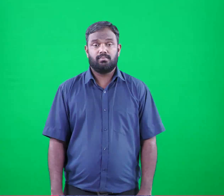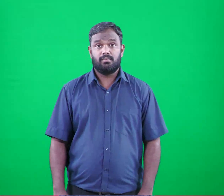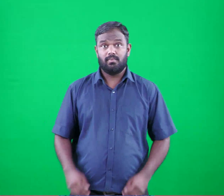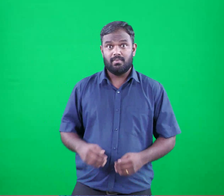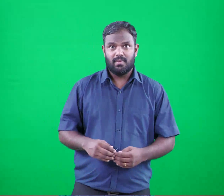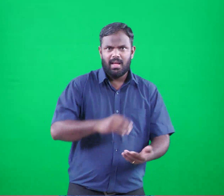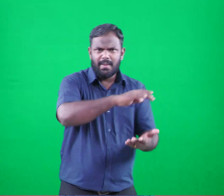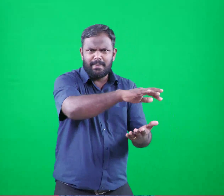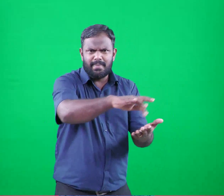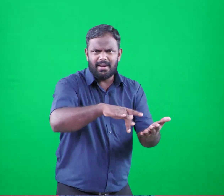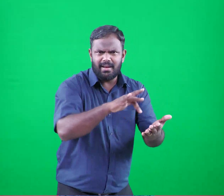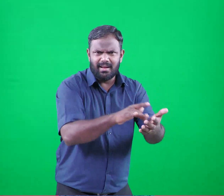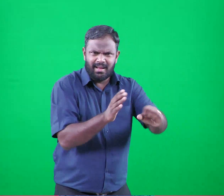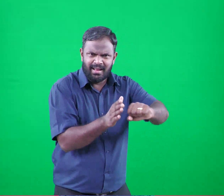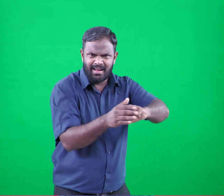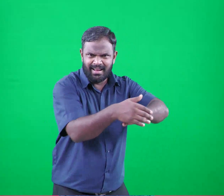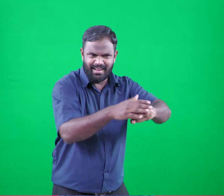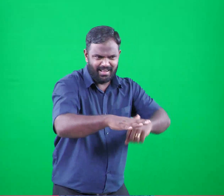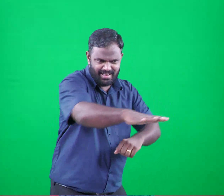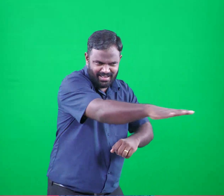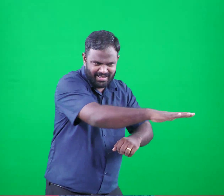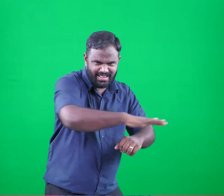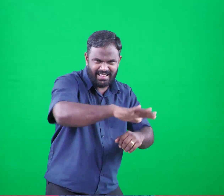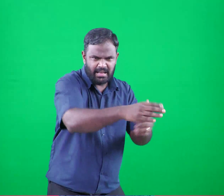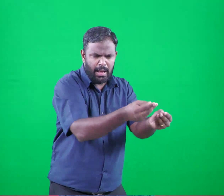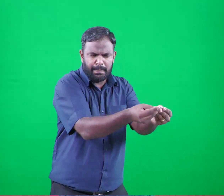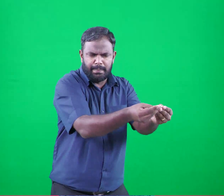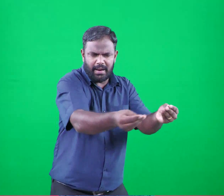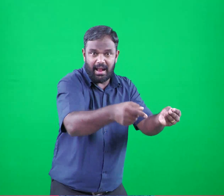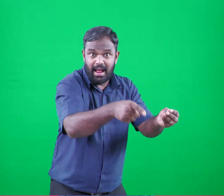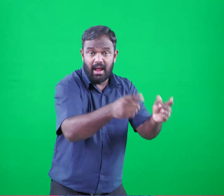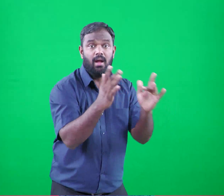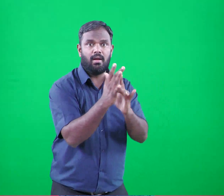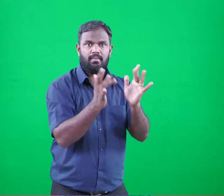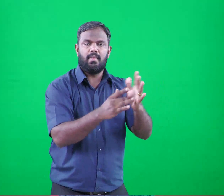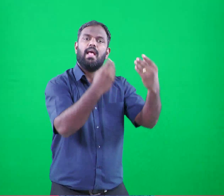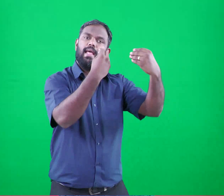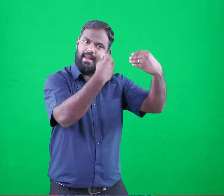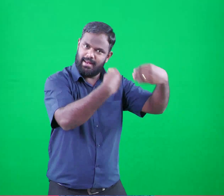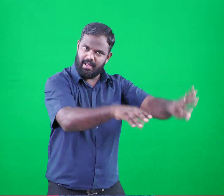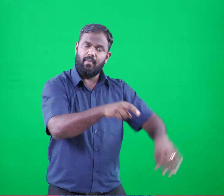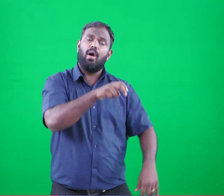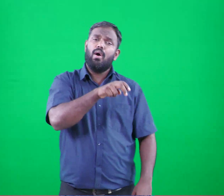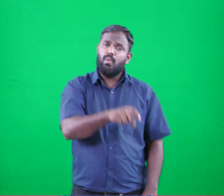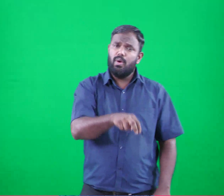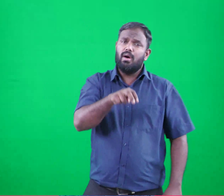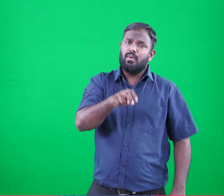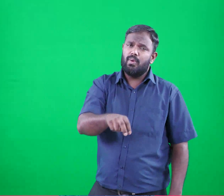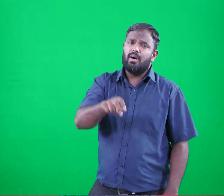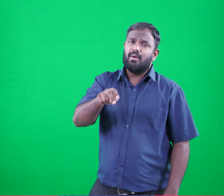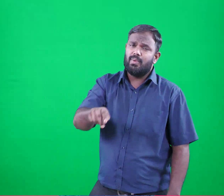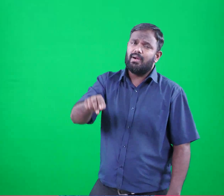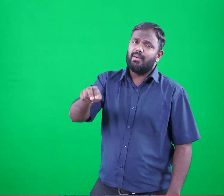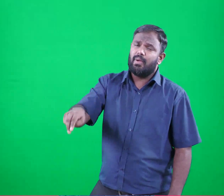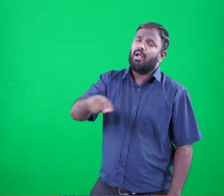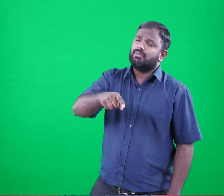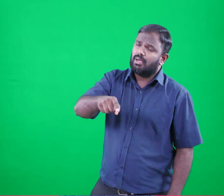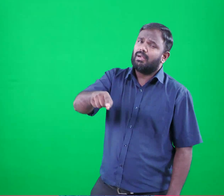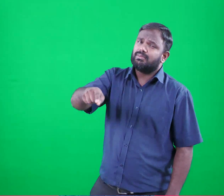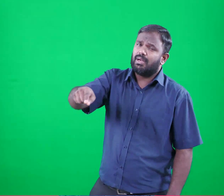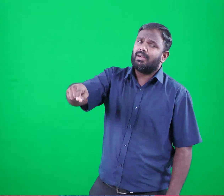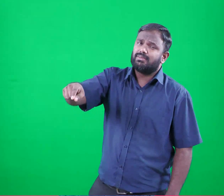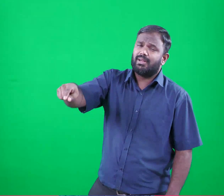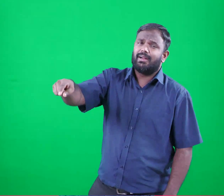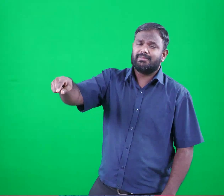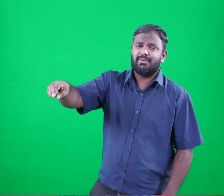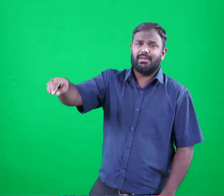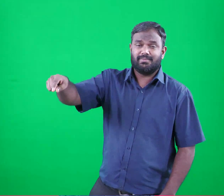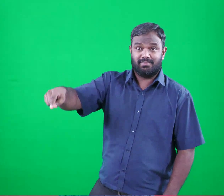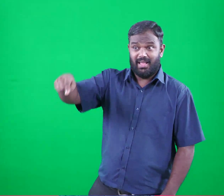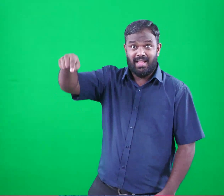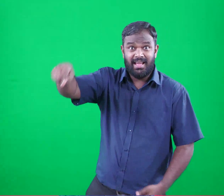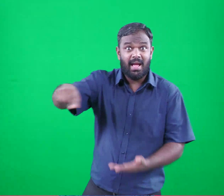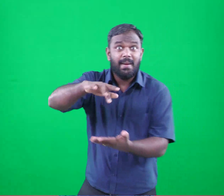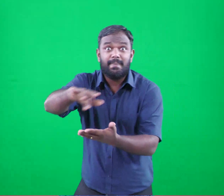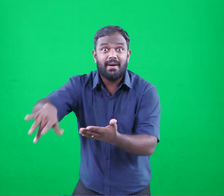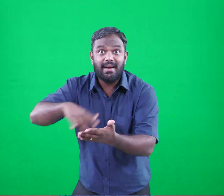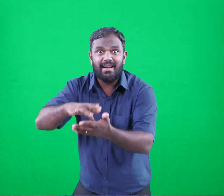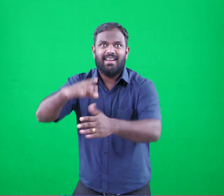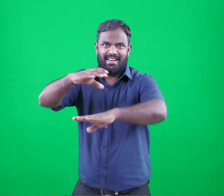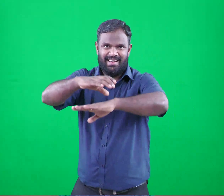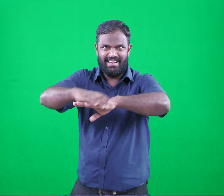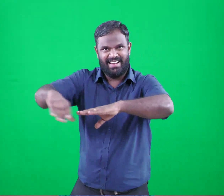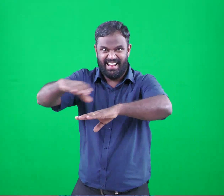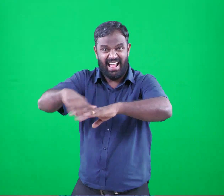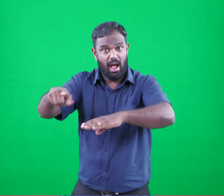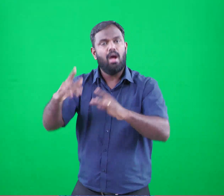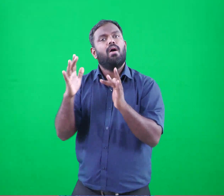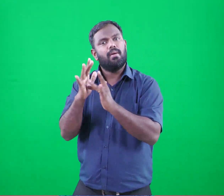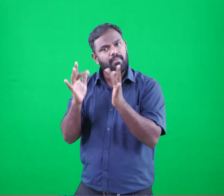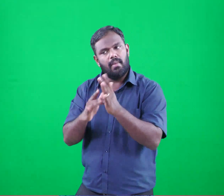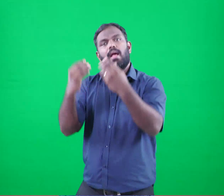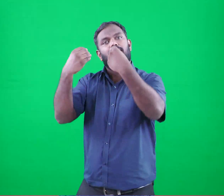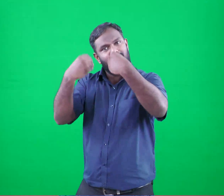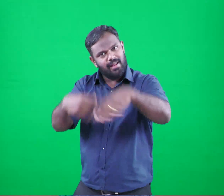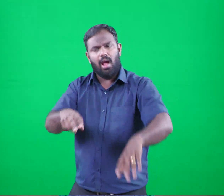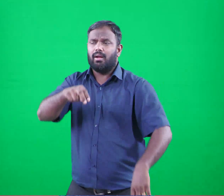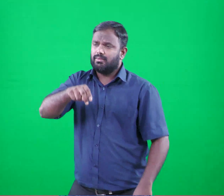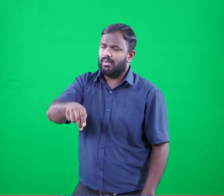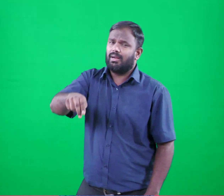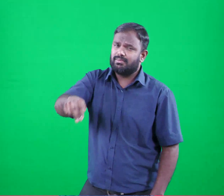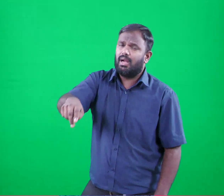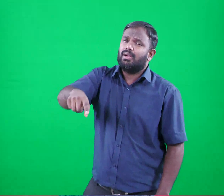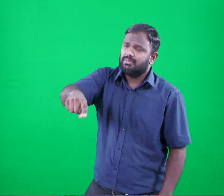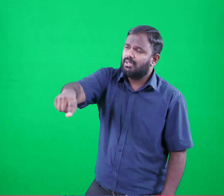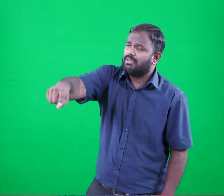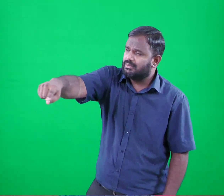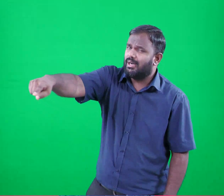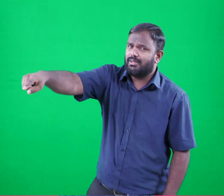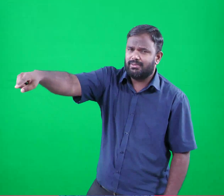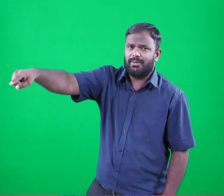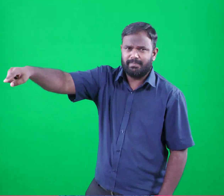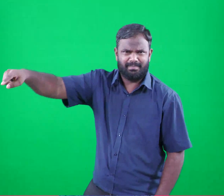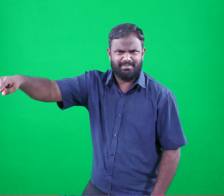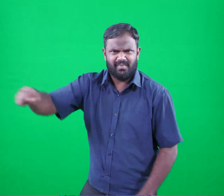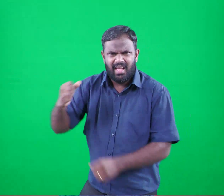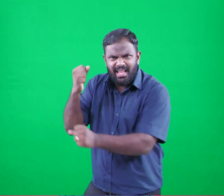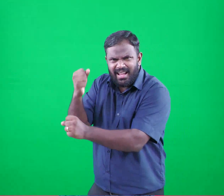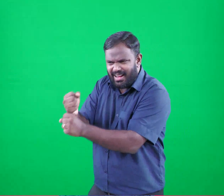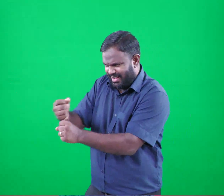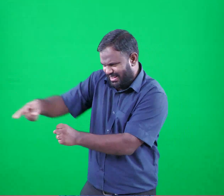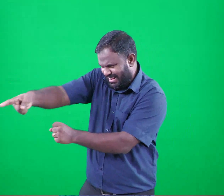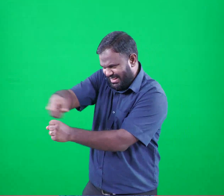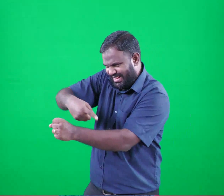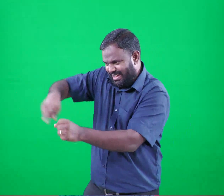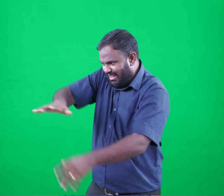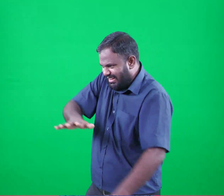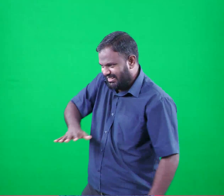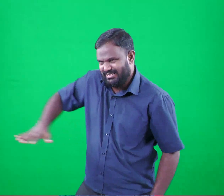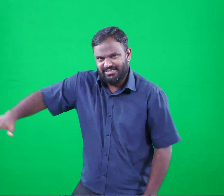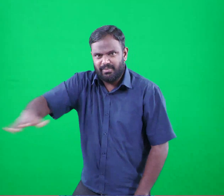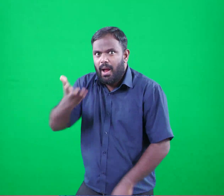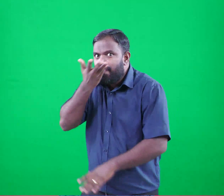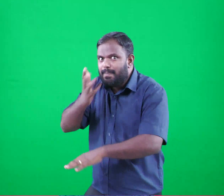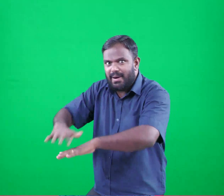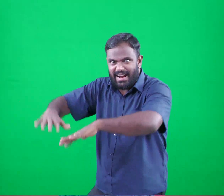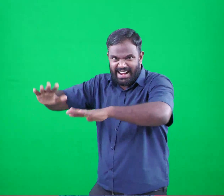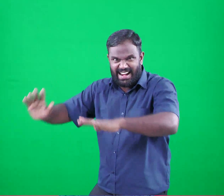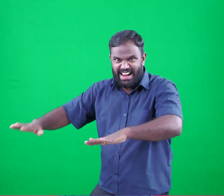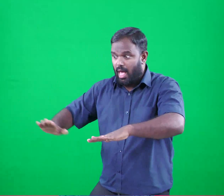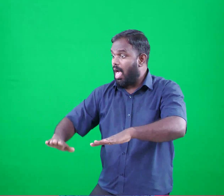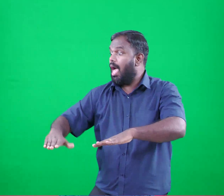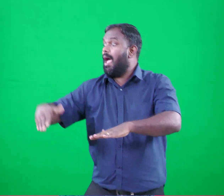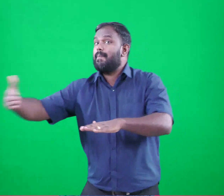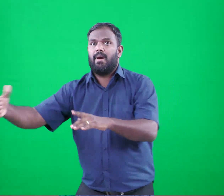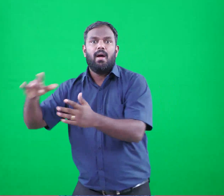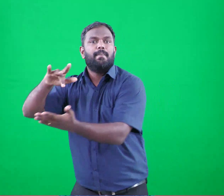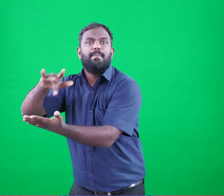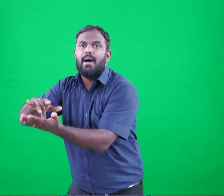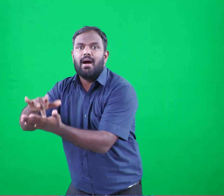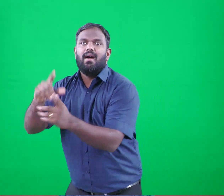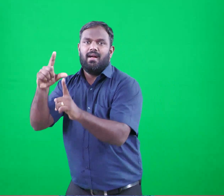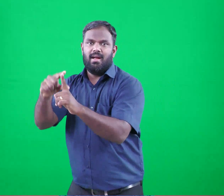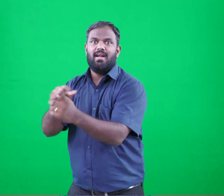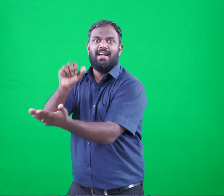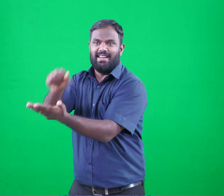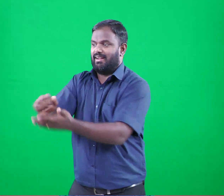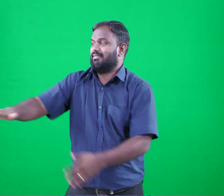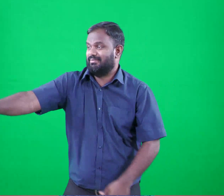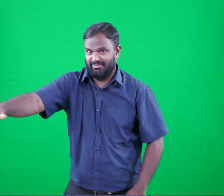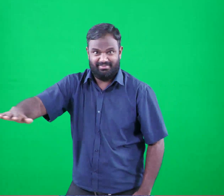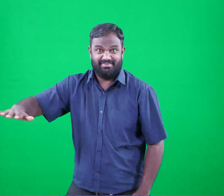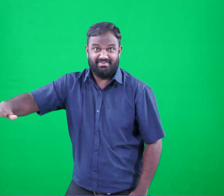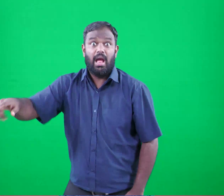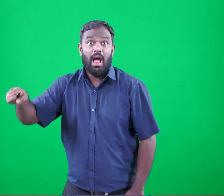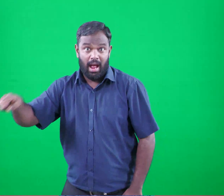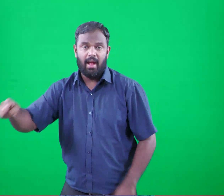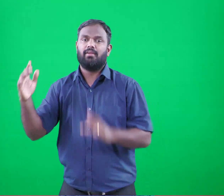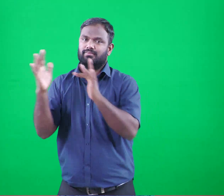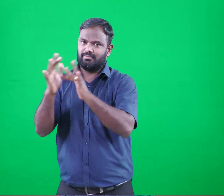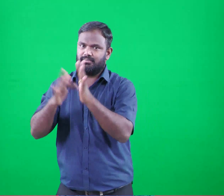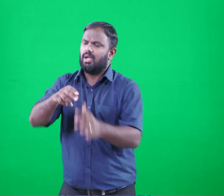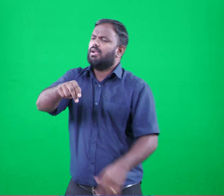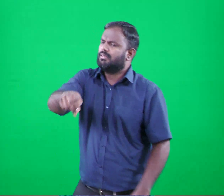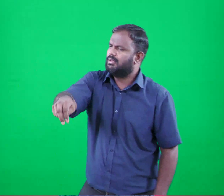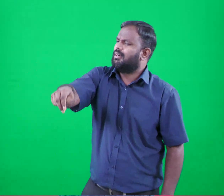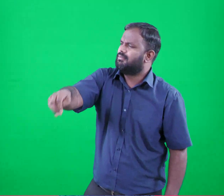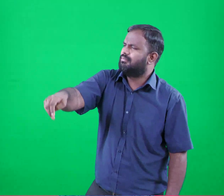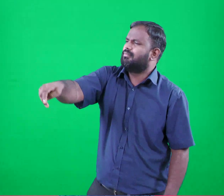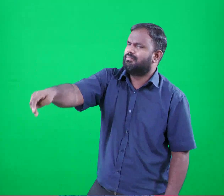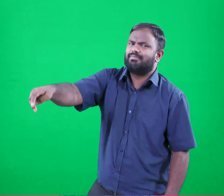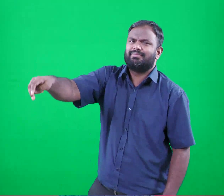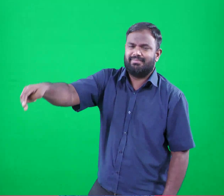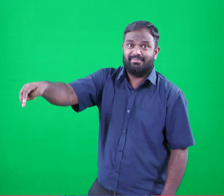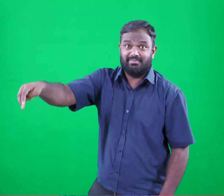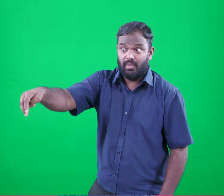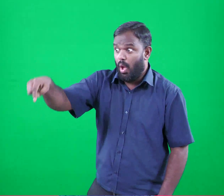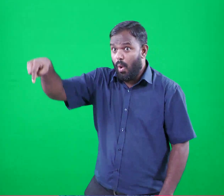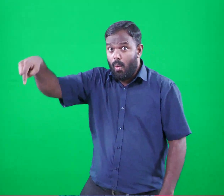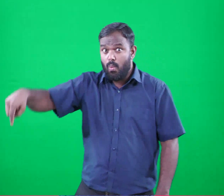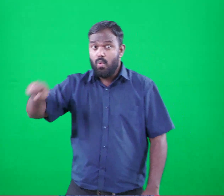Then Jesus left the region of Tyre and went through Sidon to the Sea of Galilee and into the region of the Decapolis.